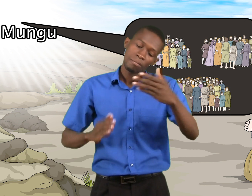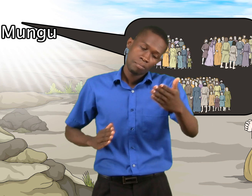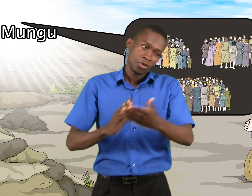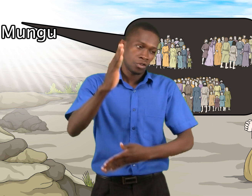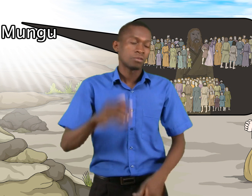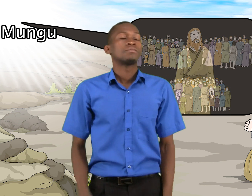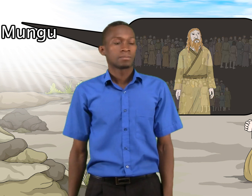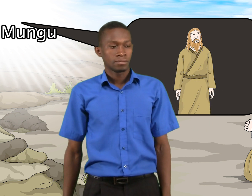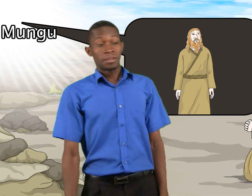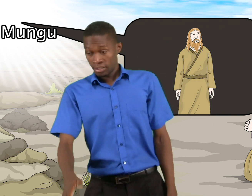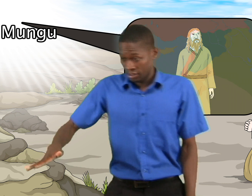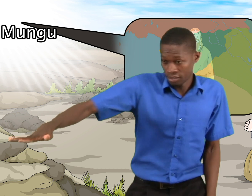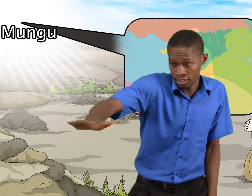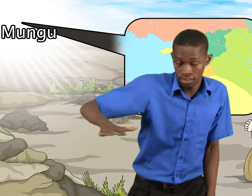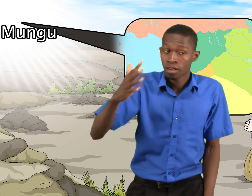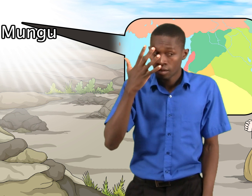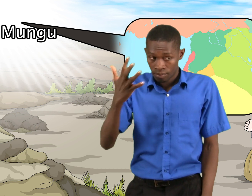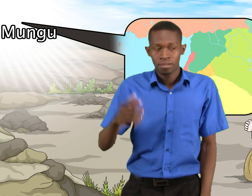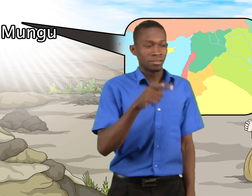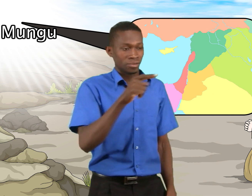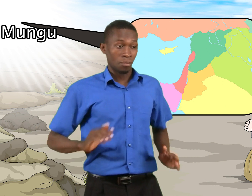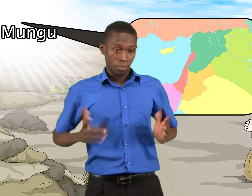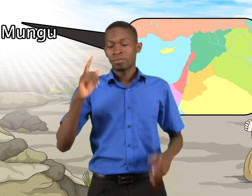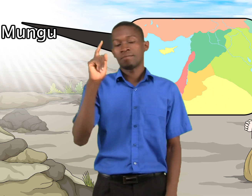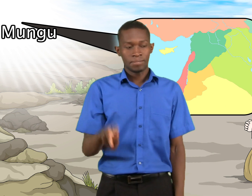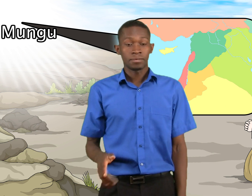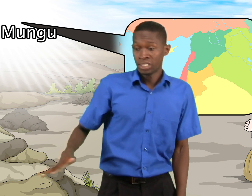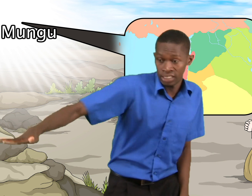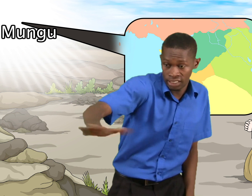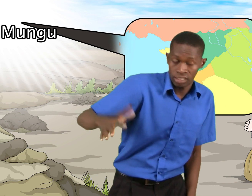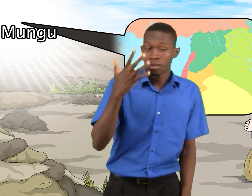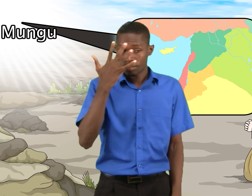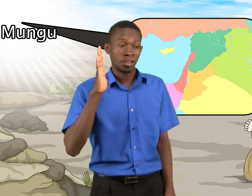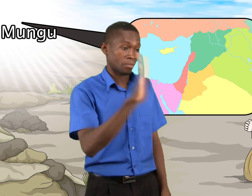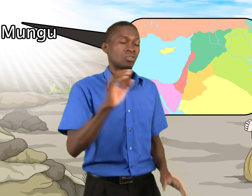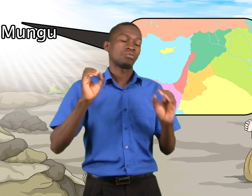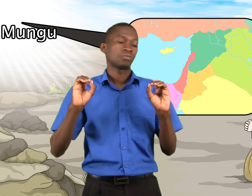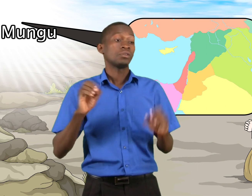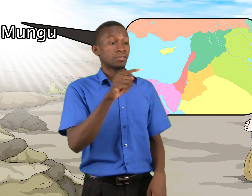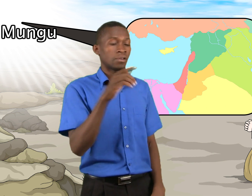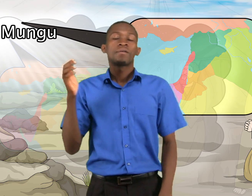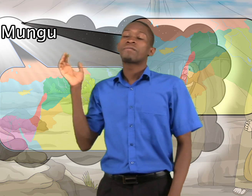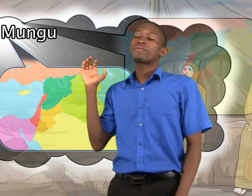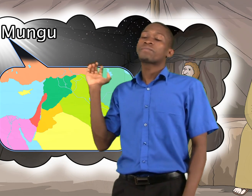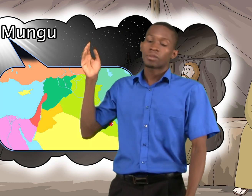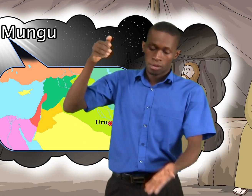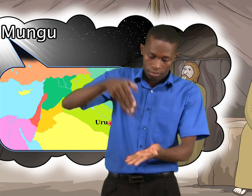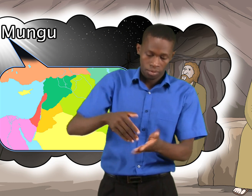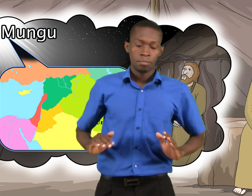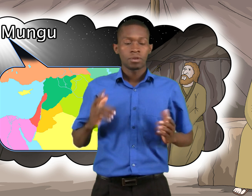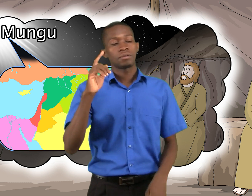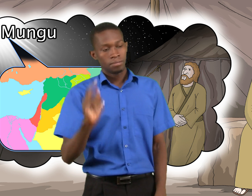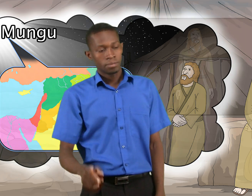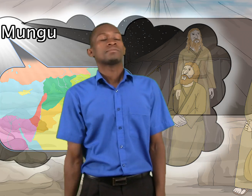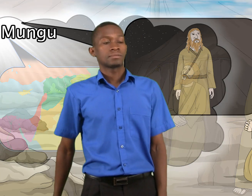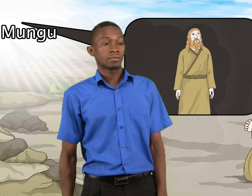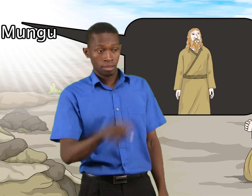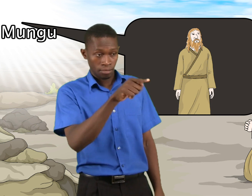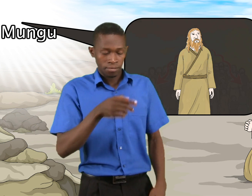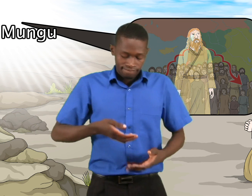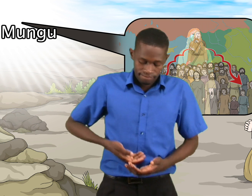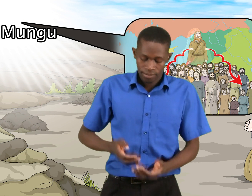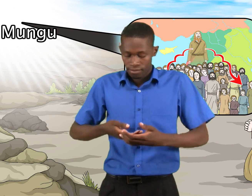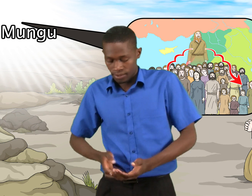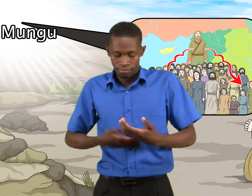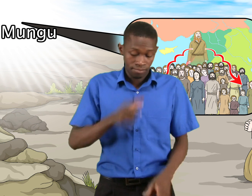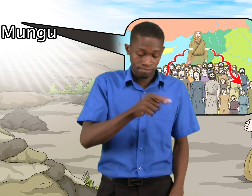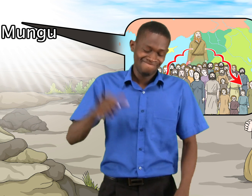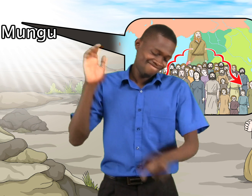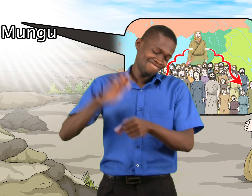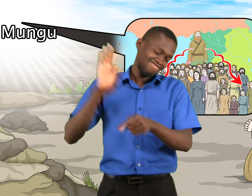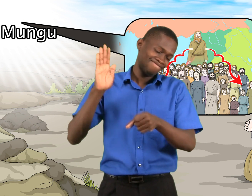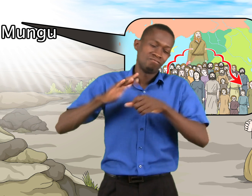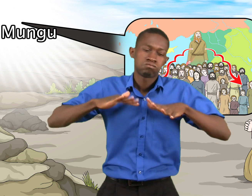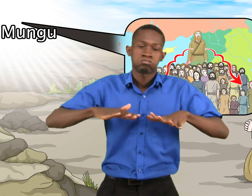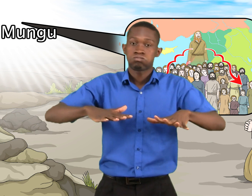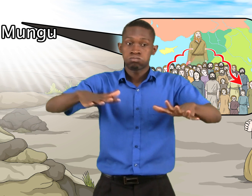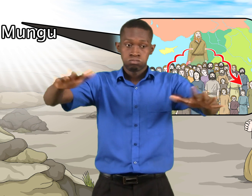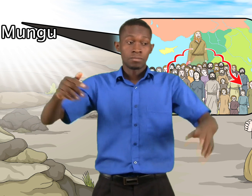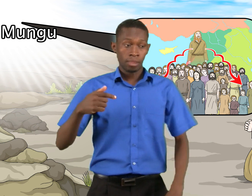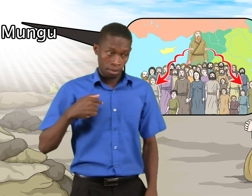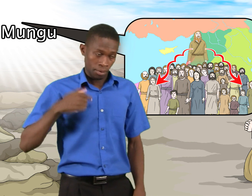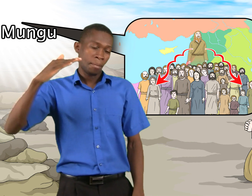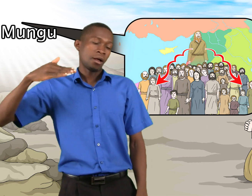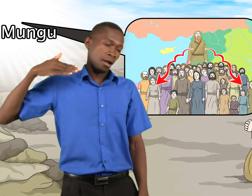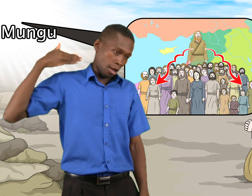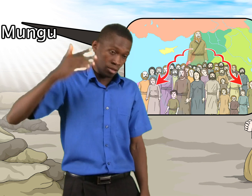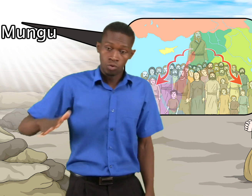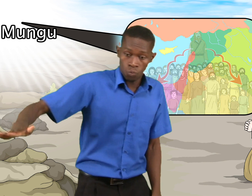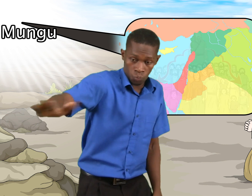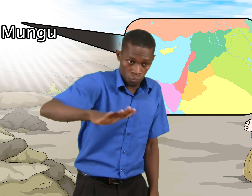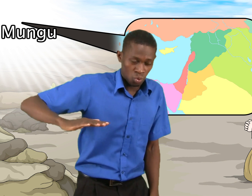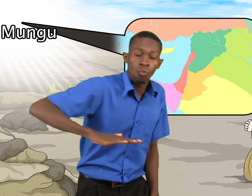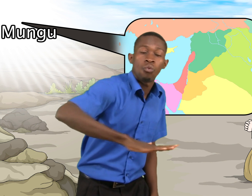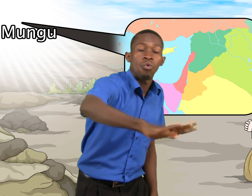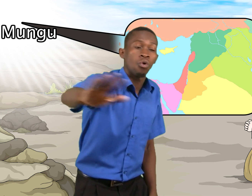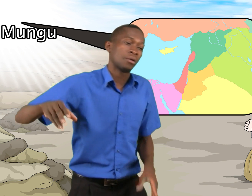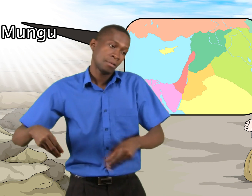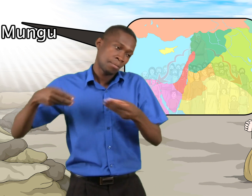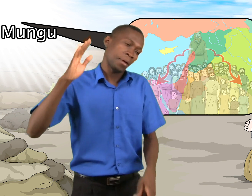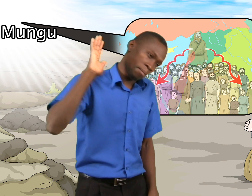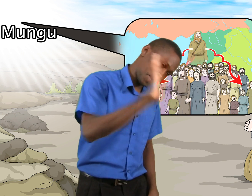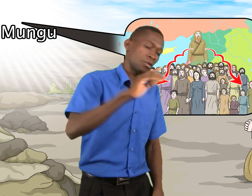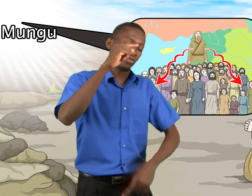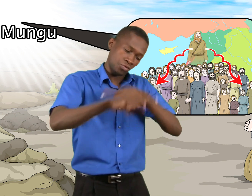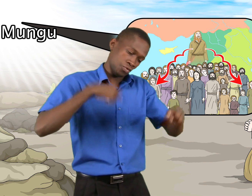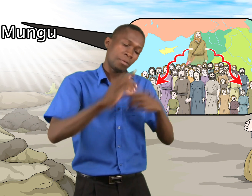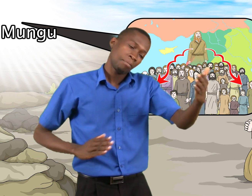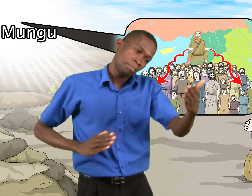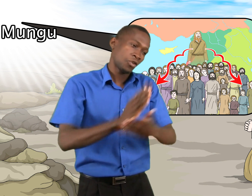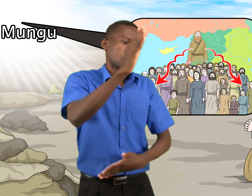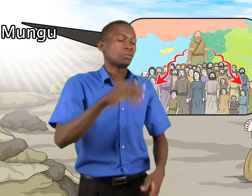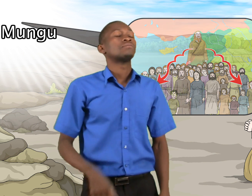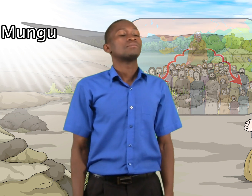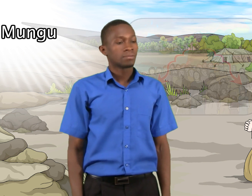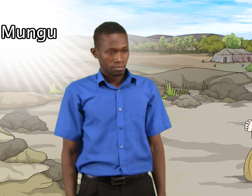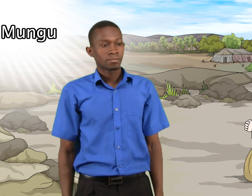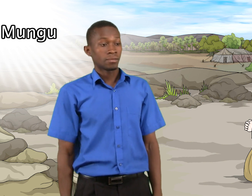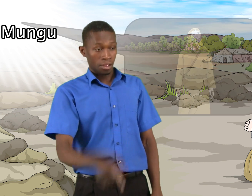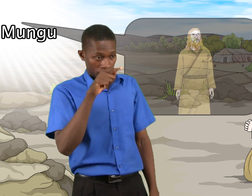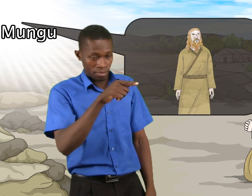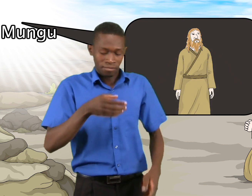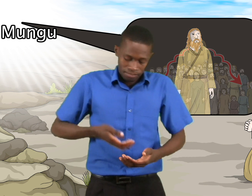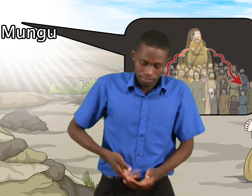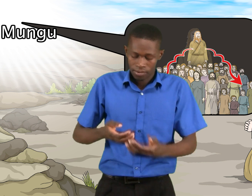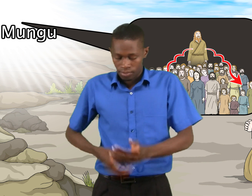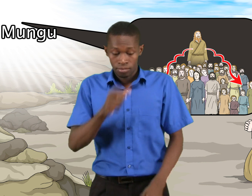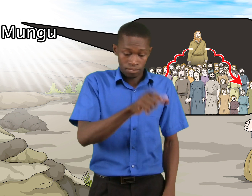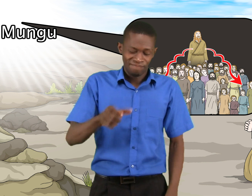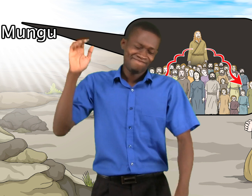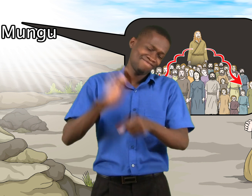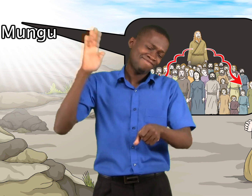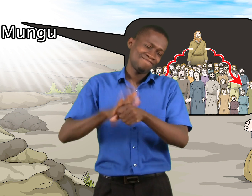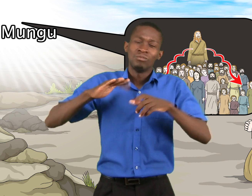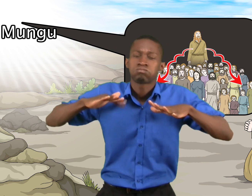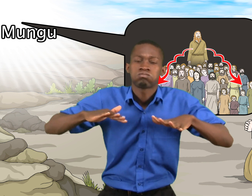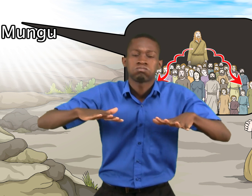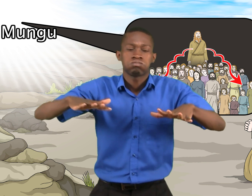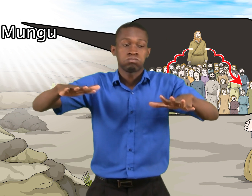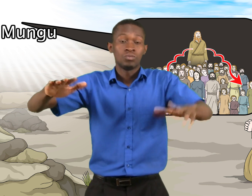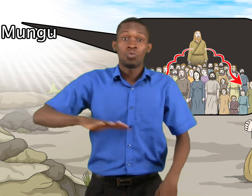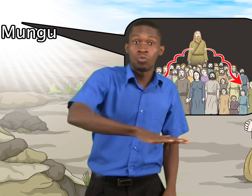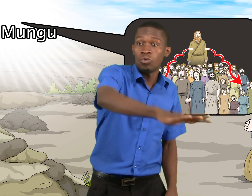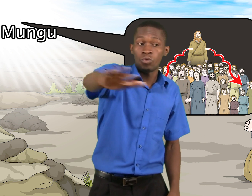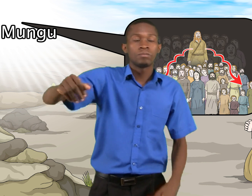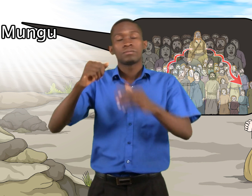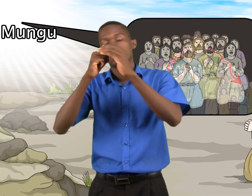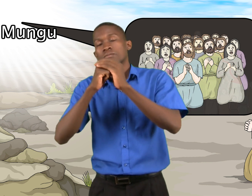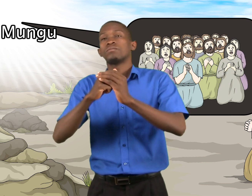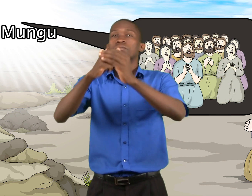And to you and your descendants I will give the land where you are residing—all the land of Canaan—as an eternal possession;